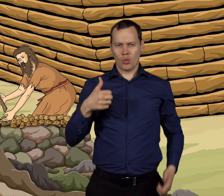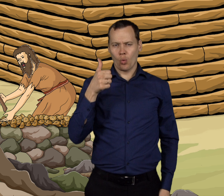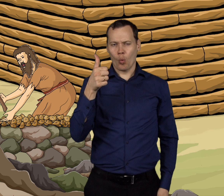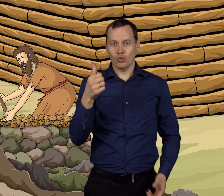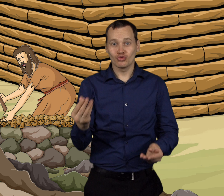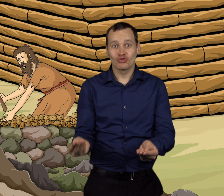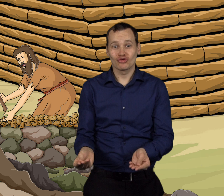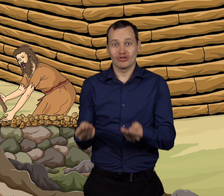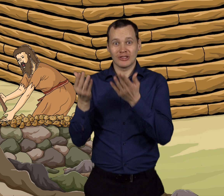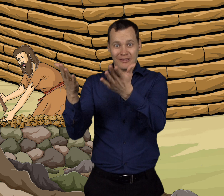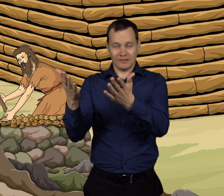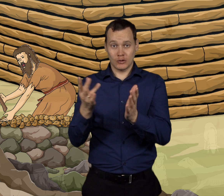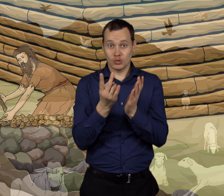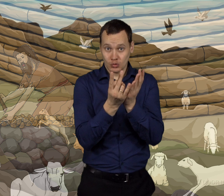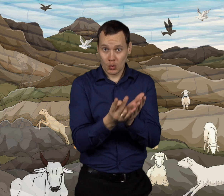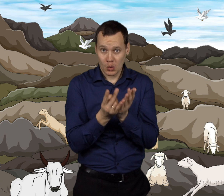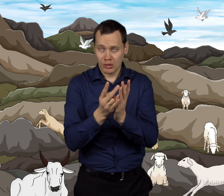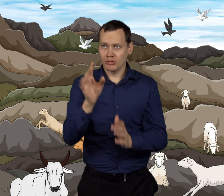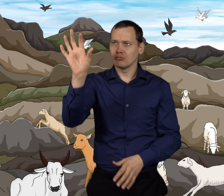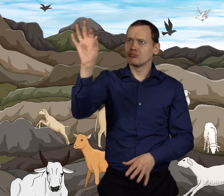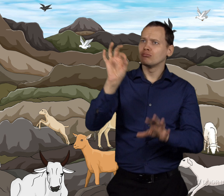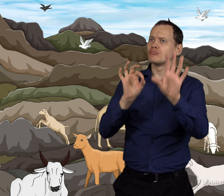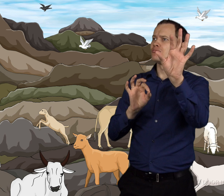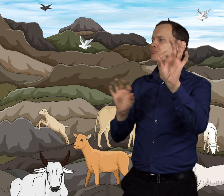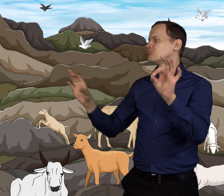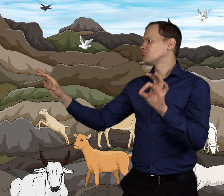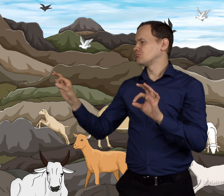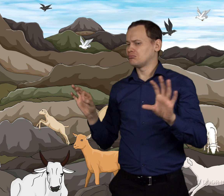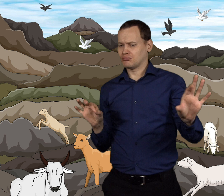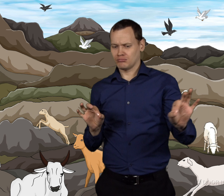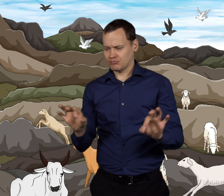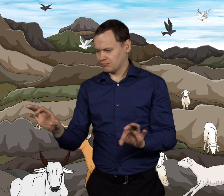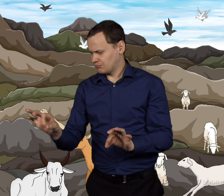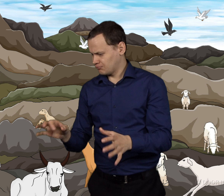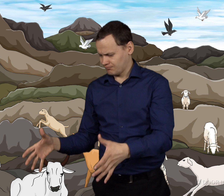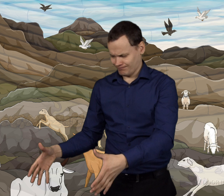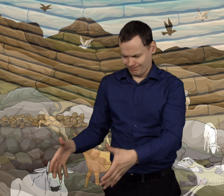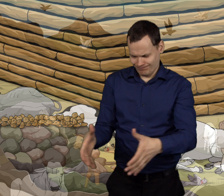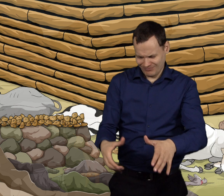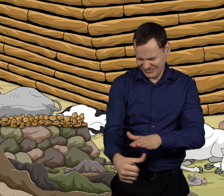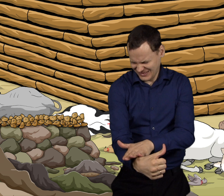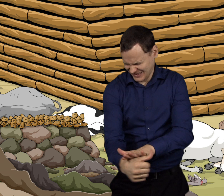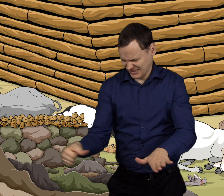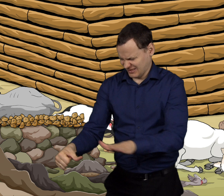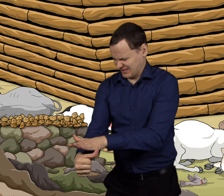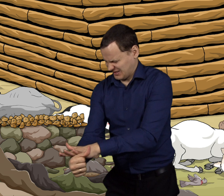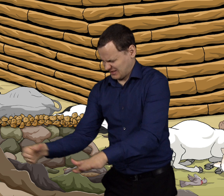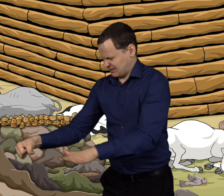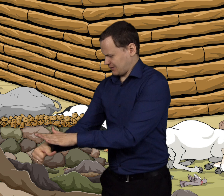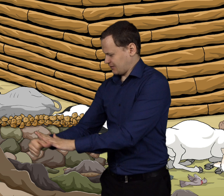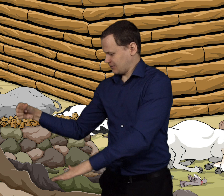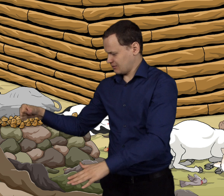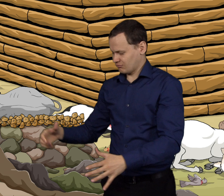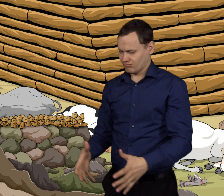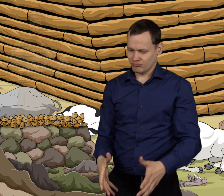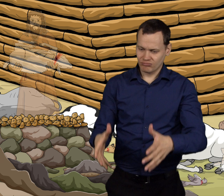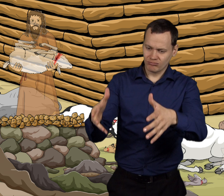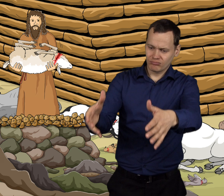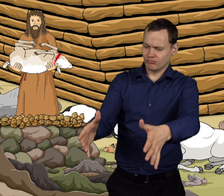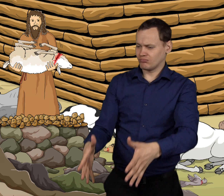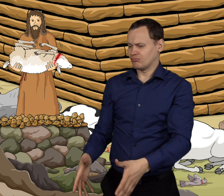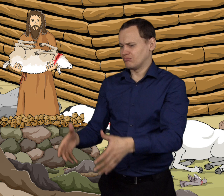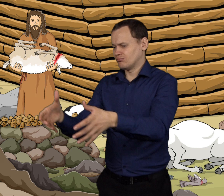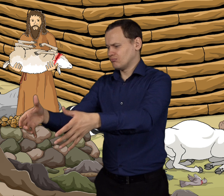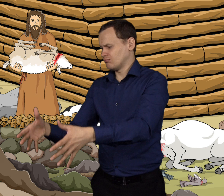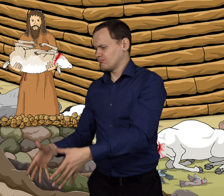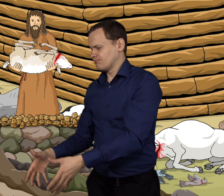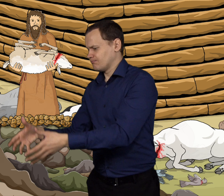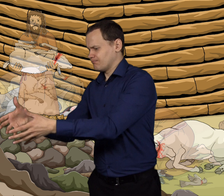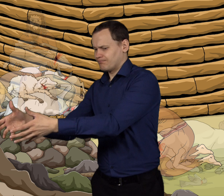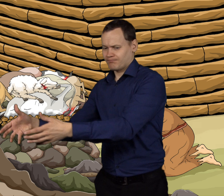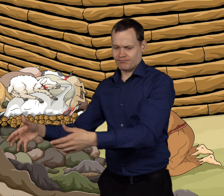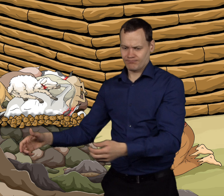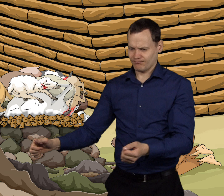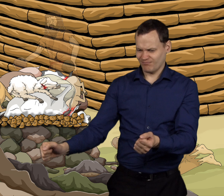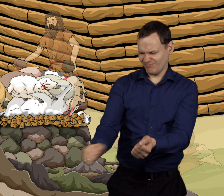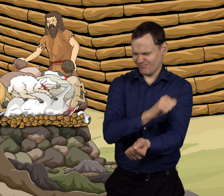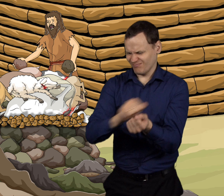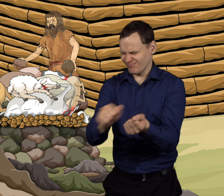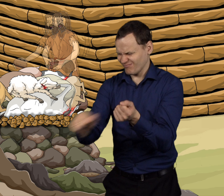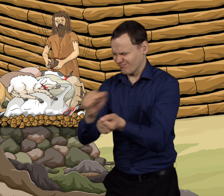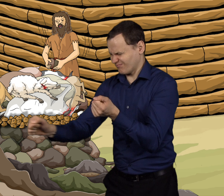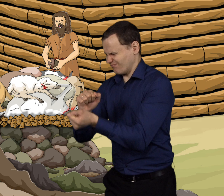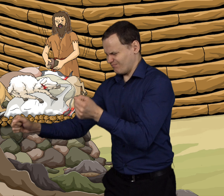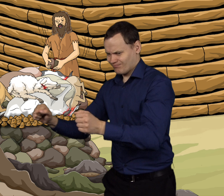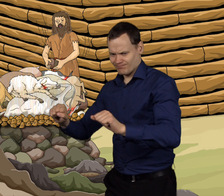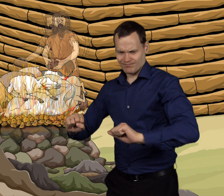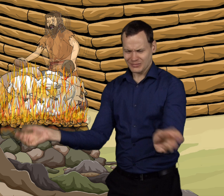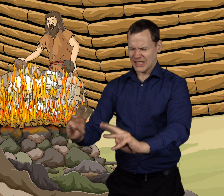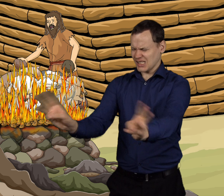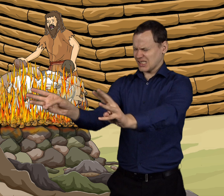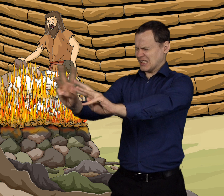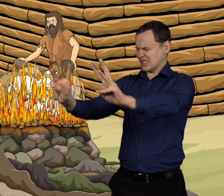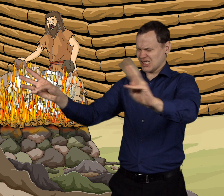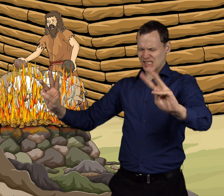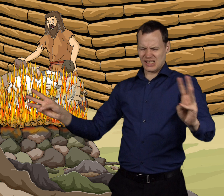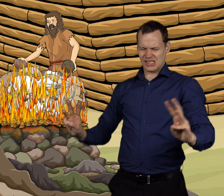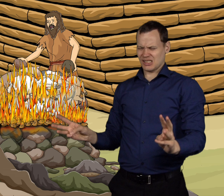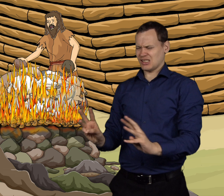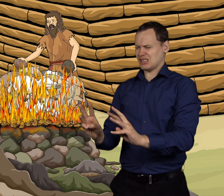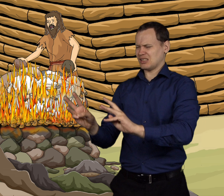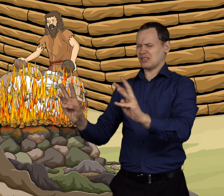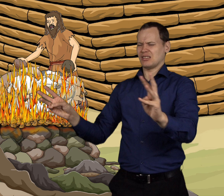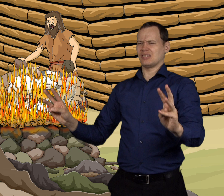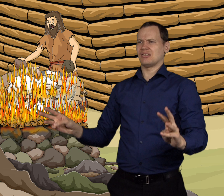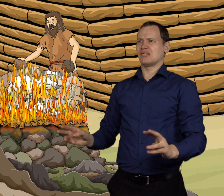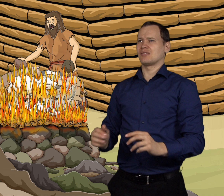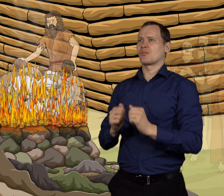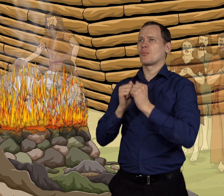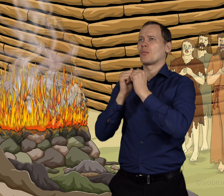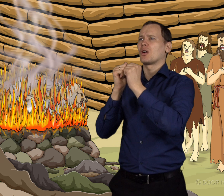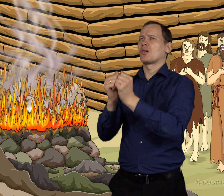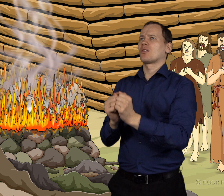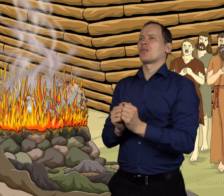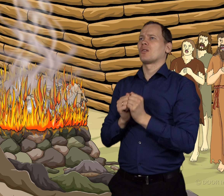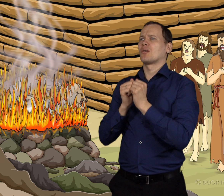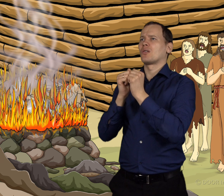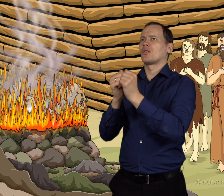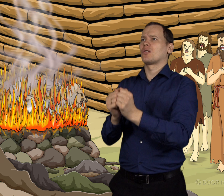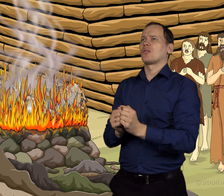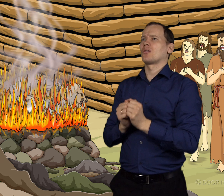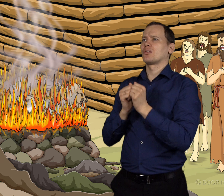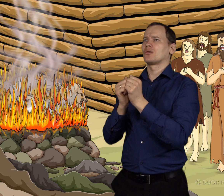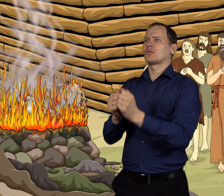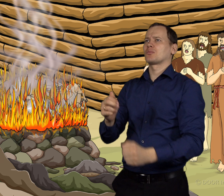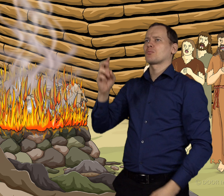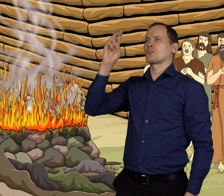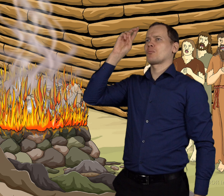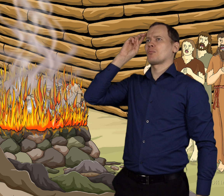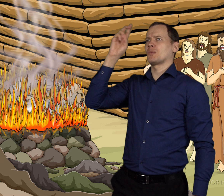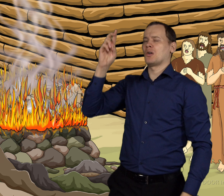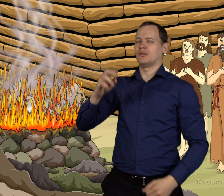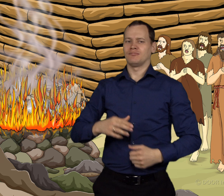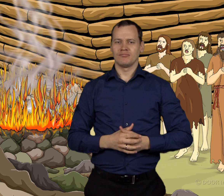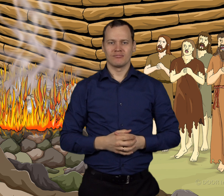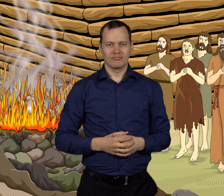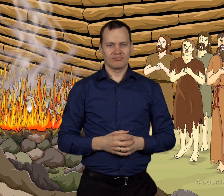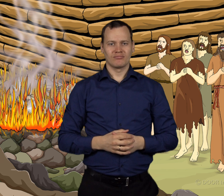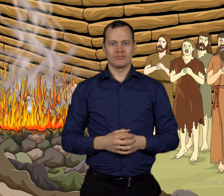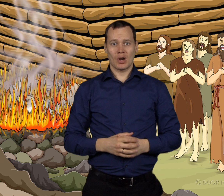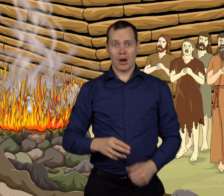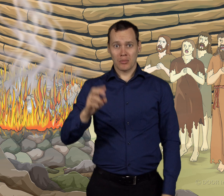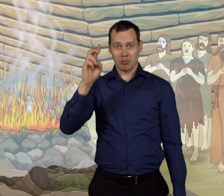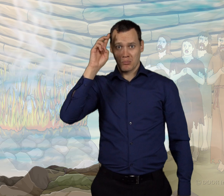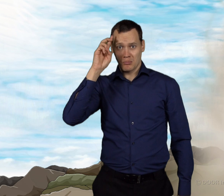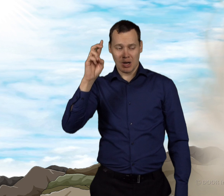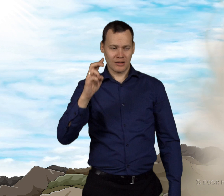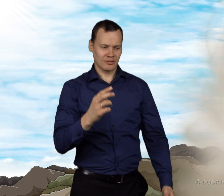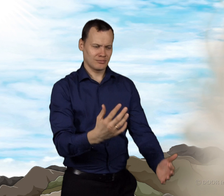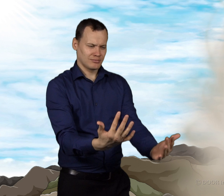And taking from every kind of clean animal and clean bird, he offered burnt offerings on the altar.